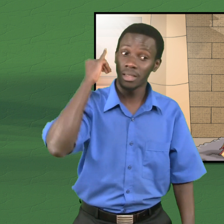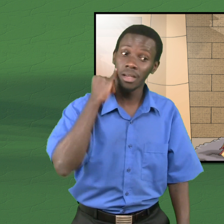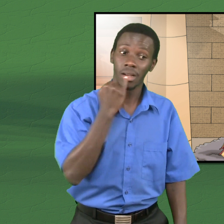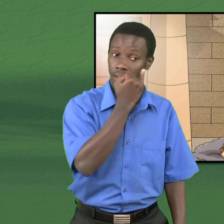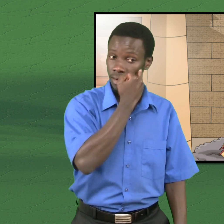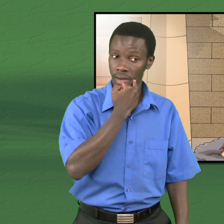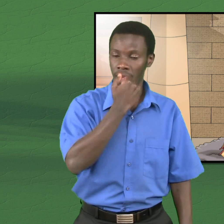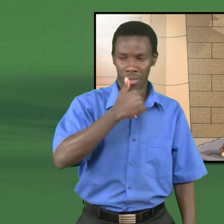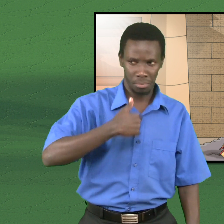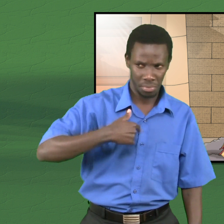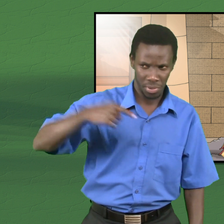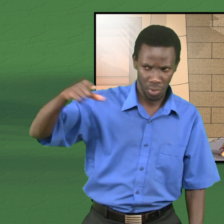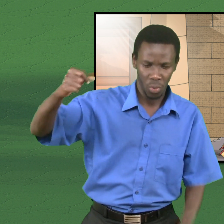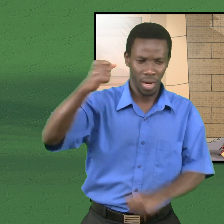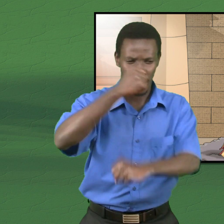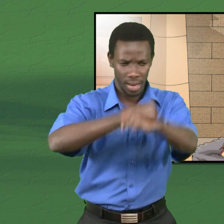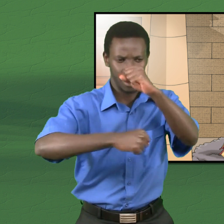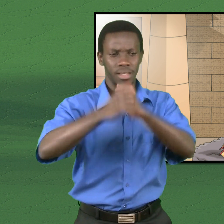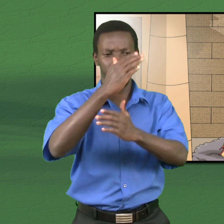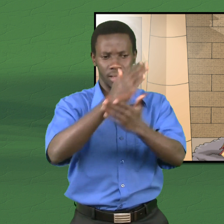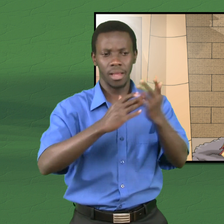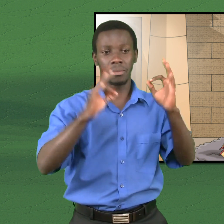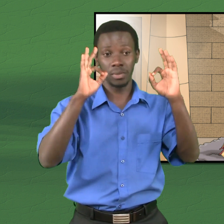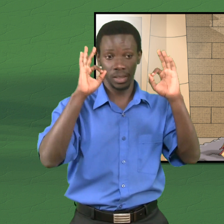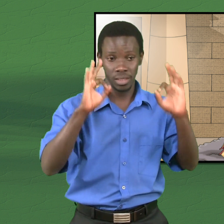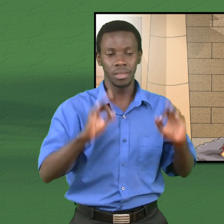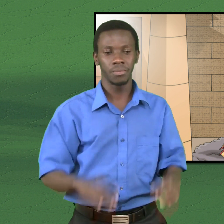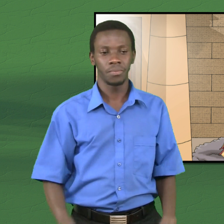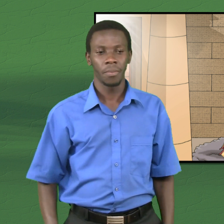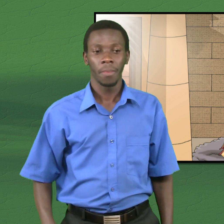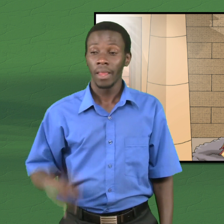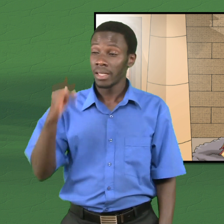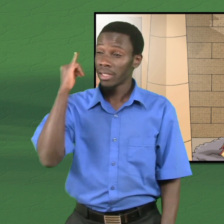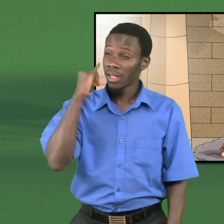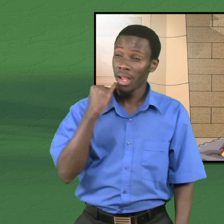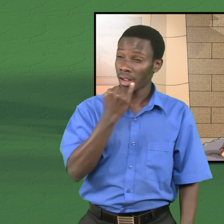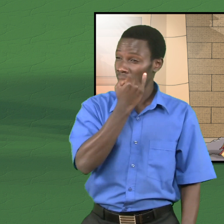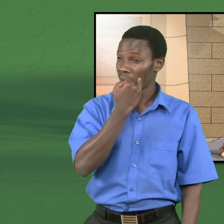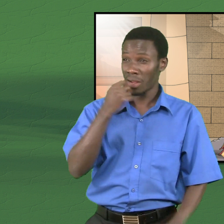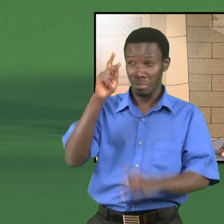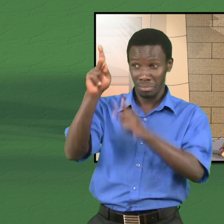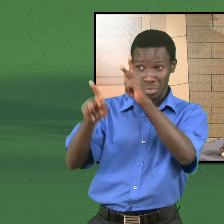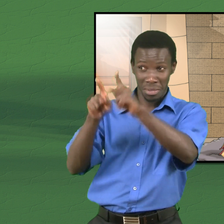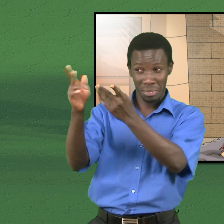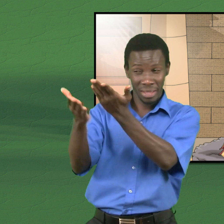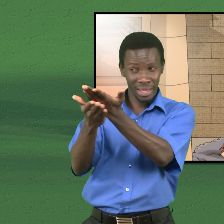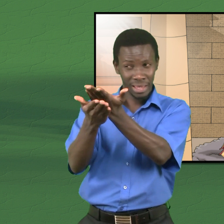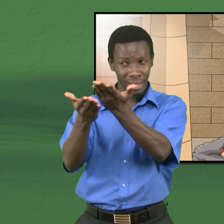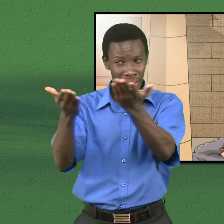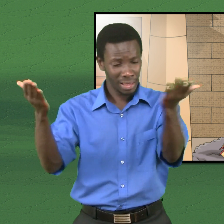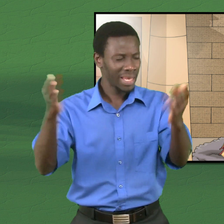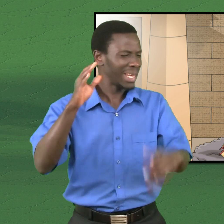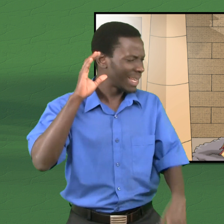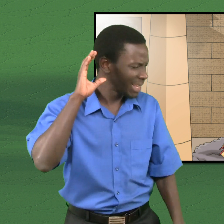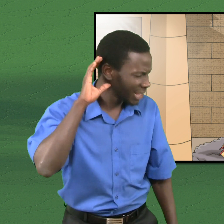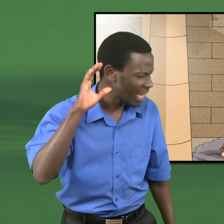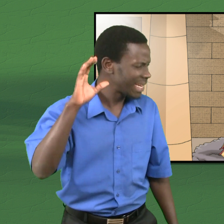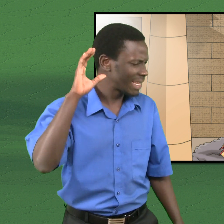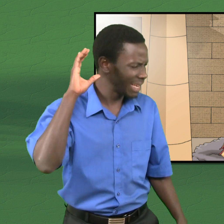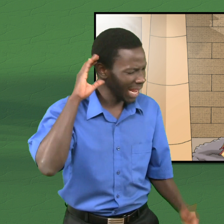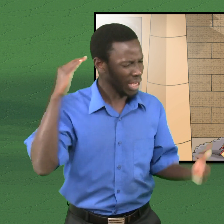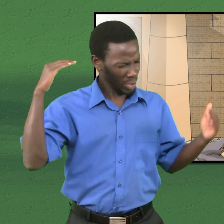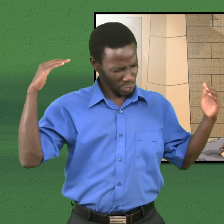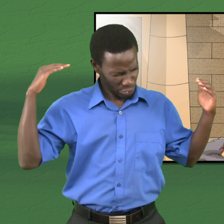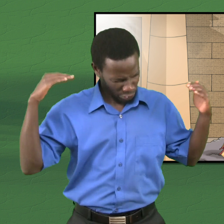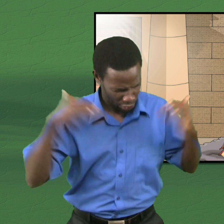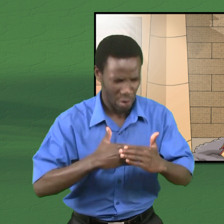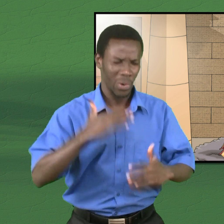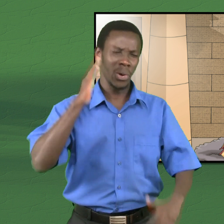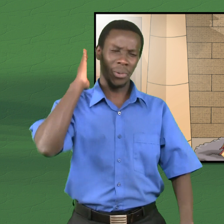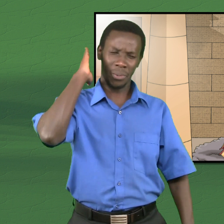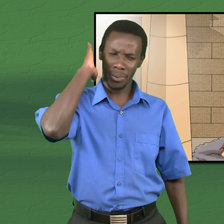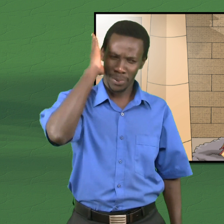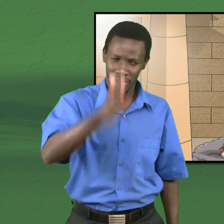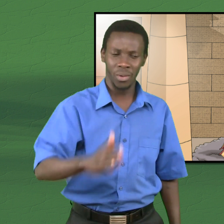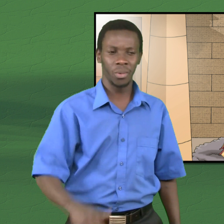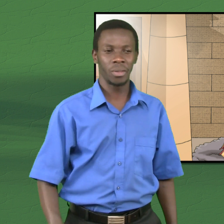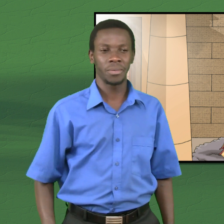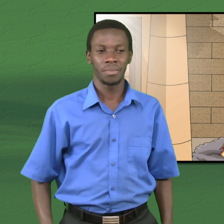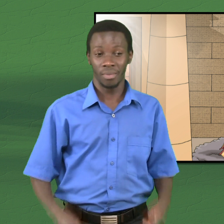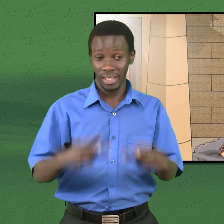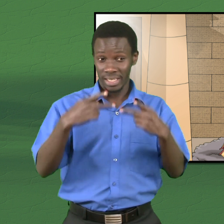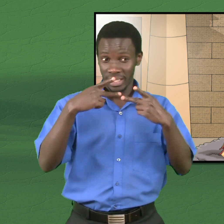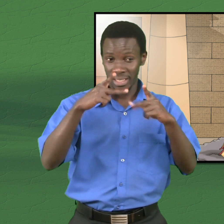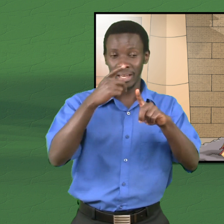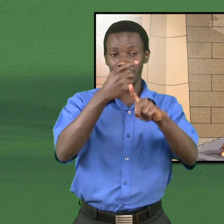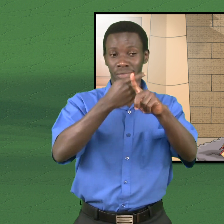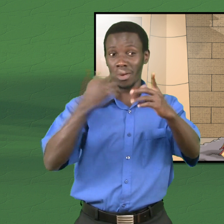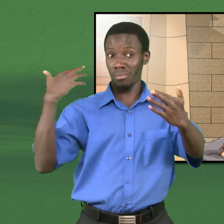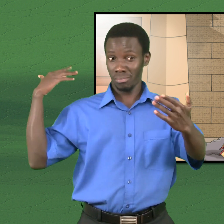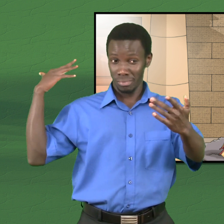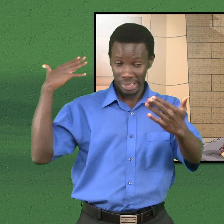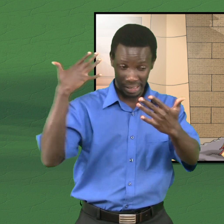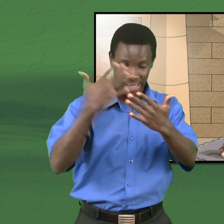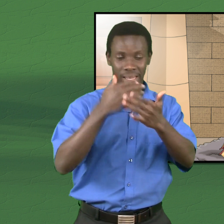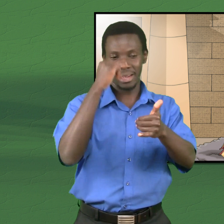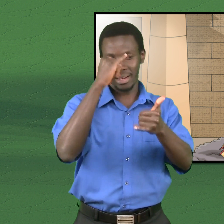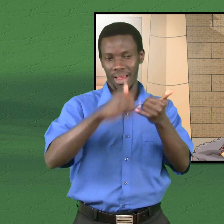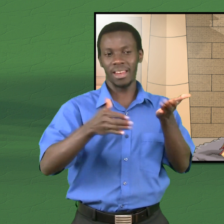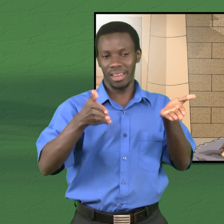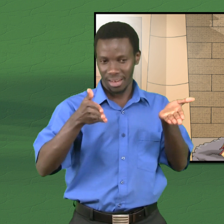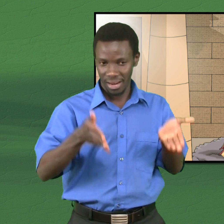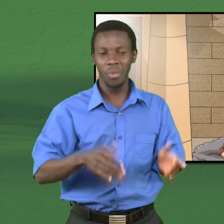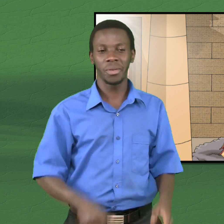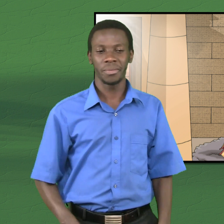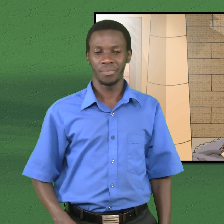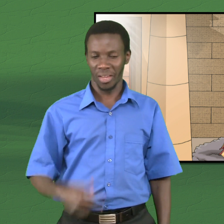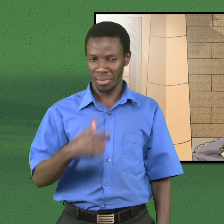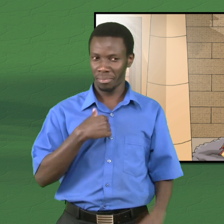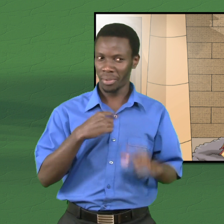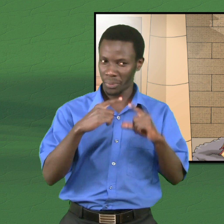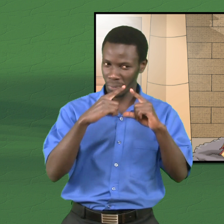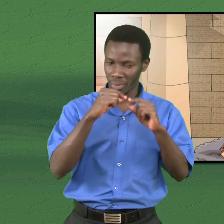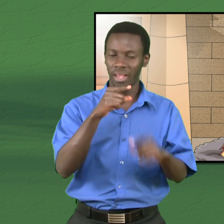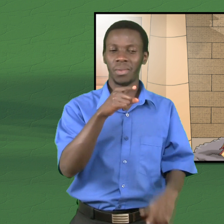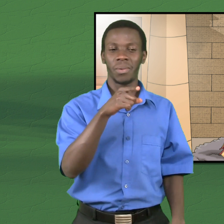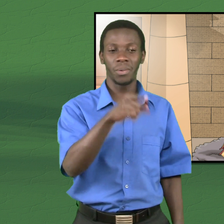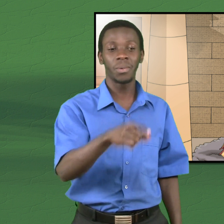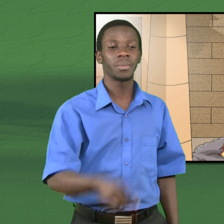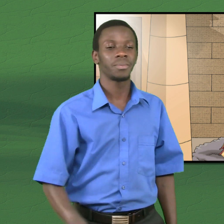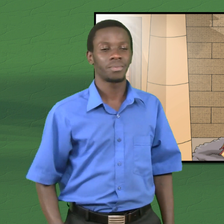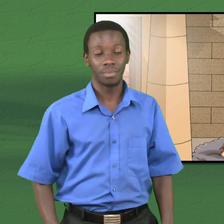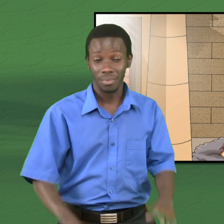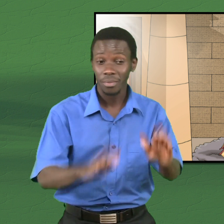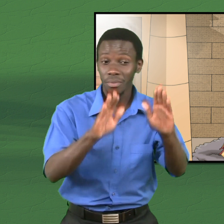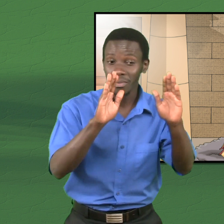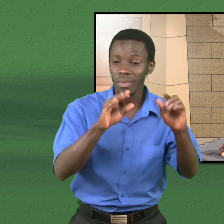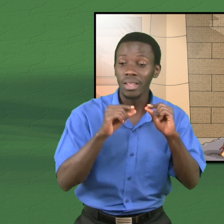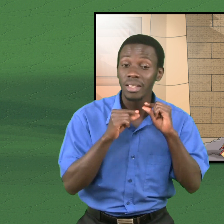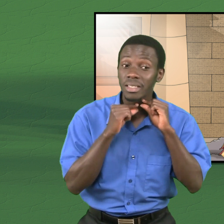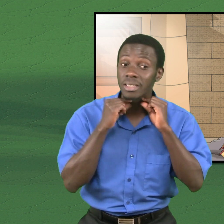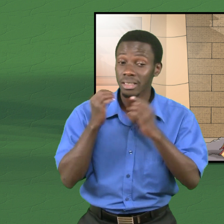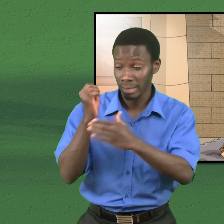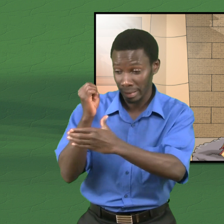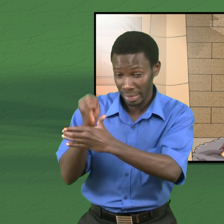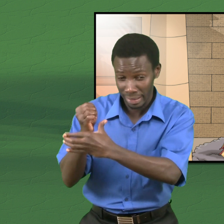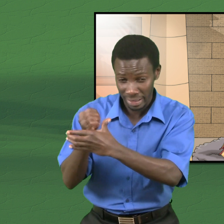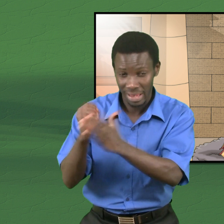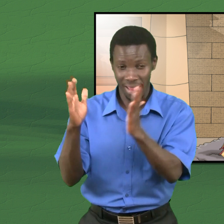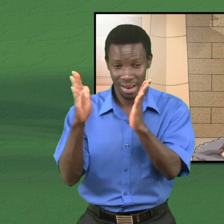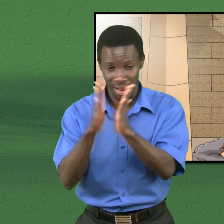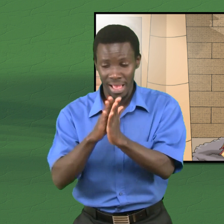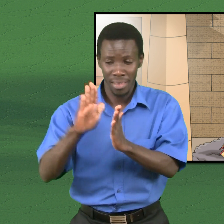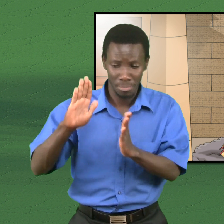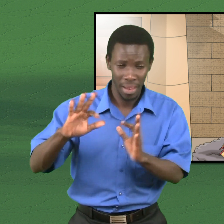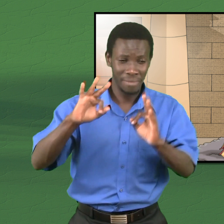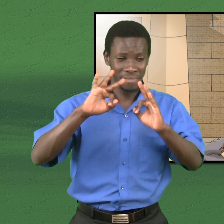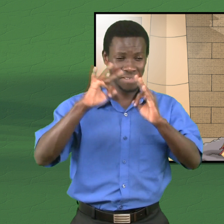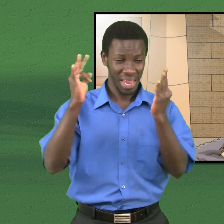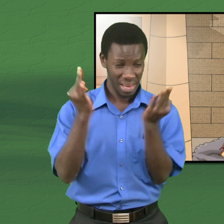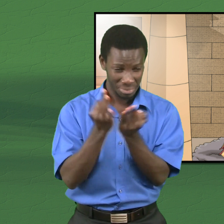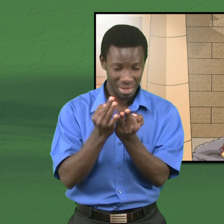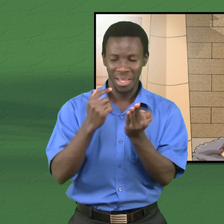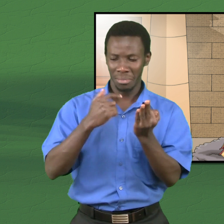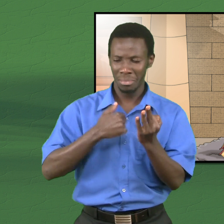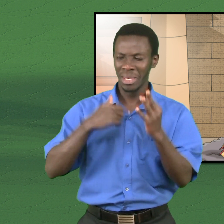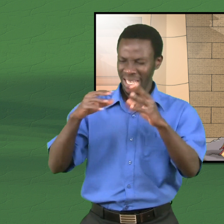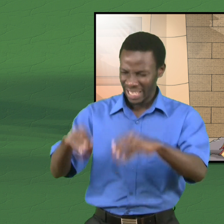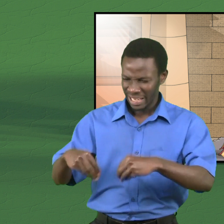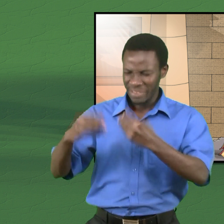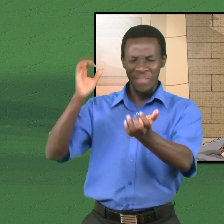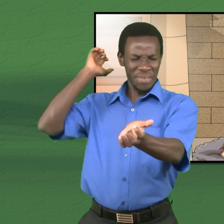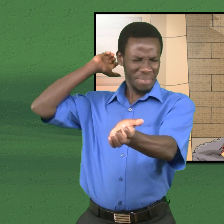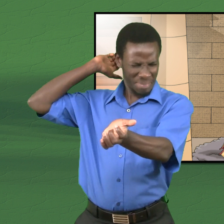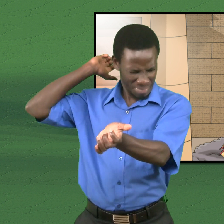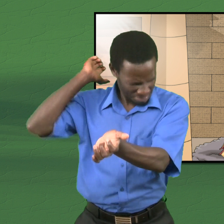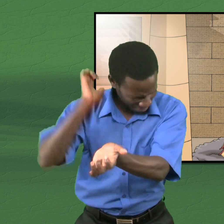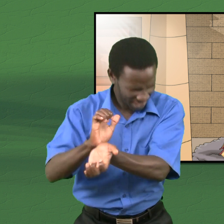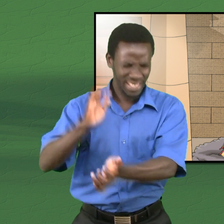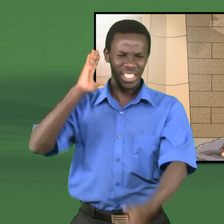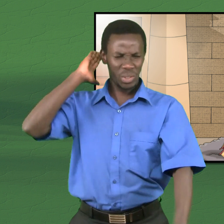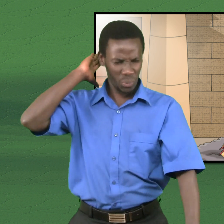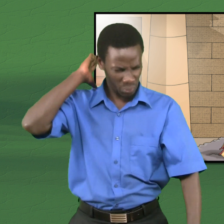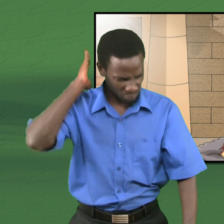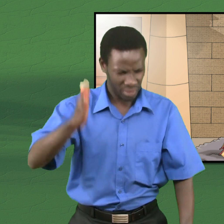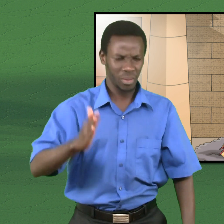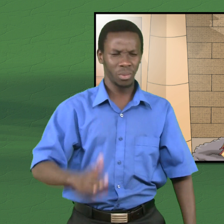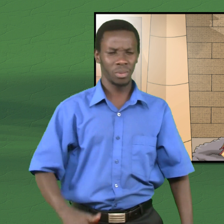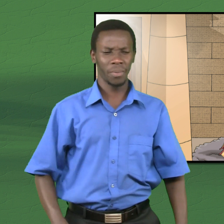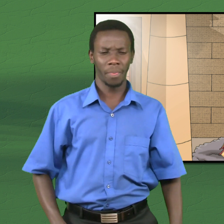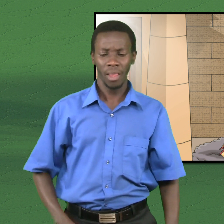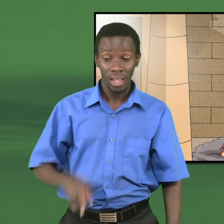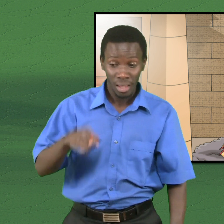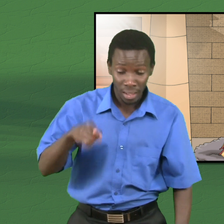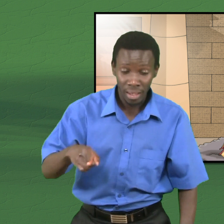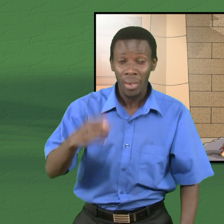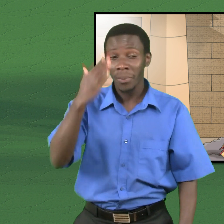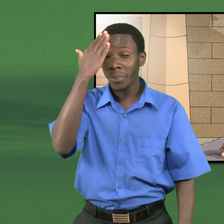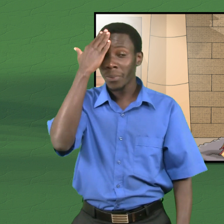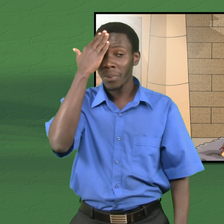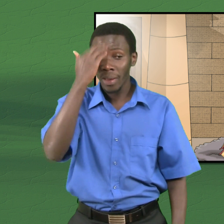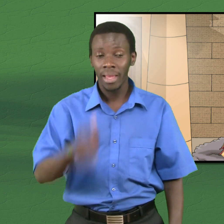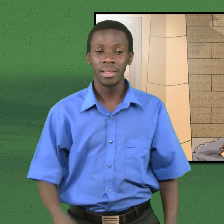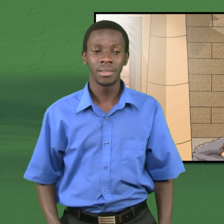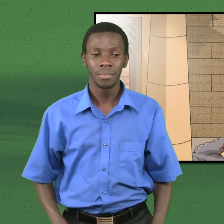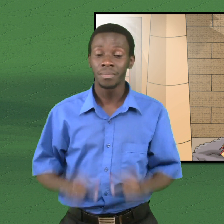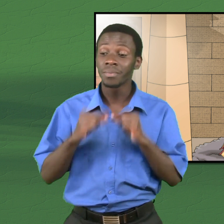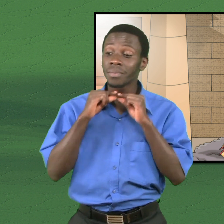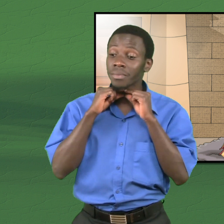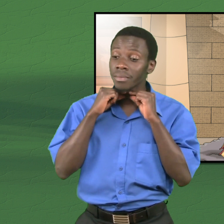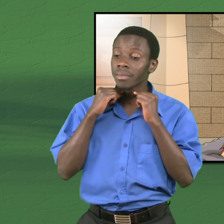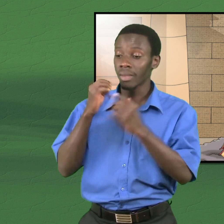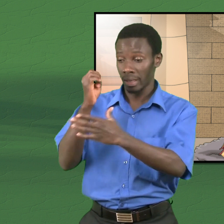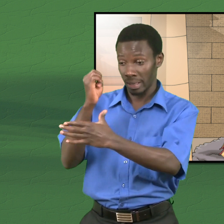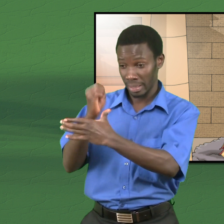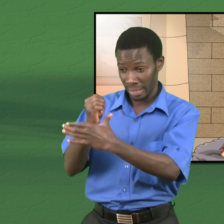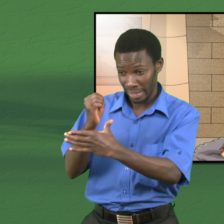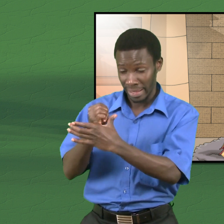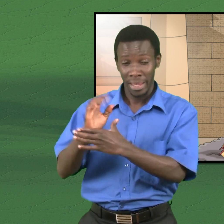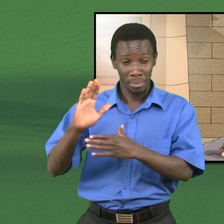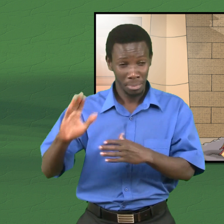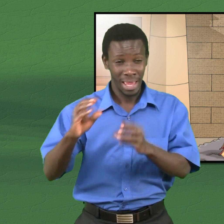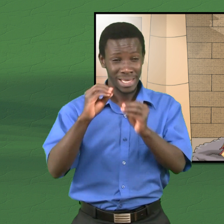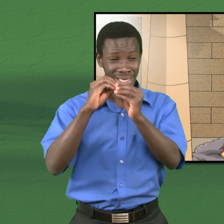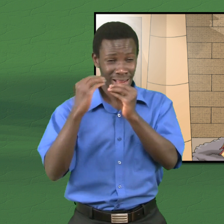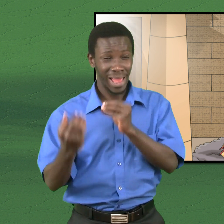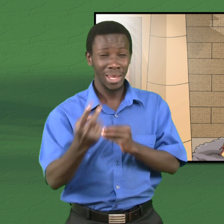Then the LORD said to Samuel, “I am about to do something in Israel at which the ears of all who hear it will tingle.